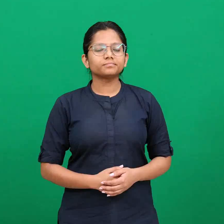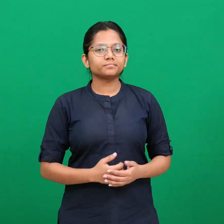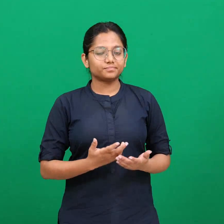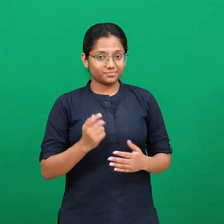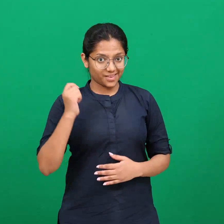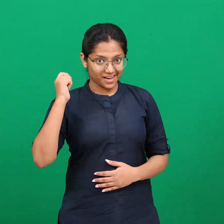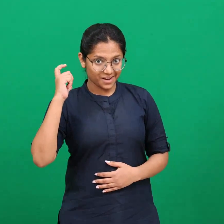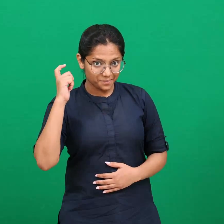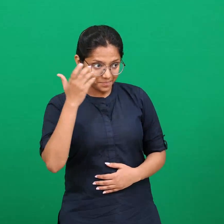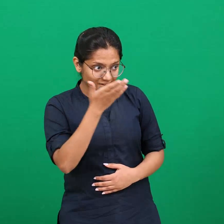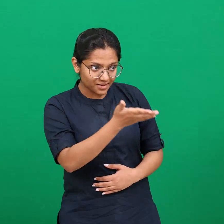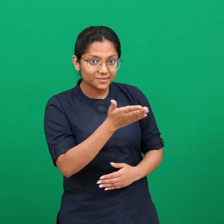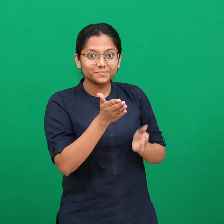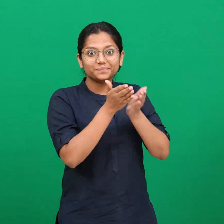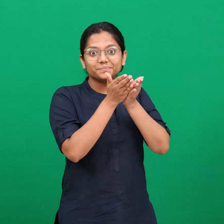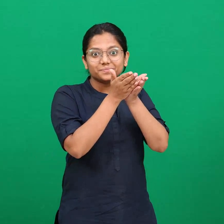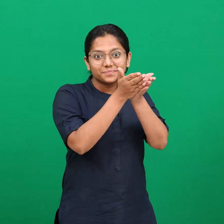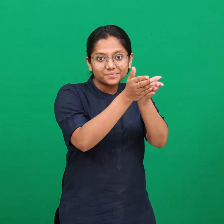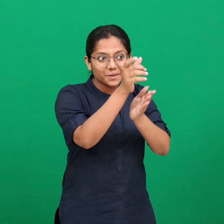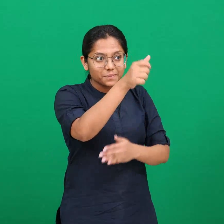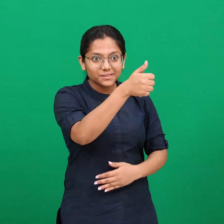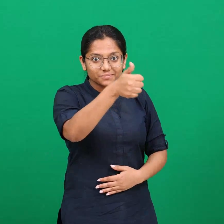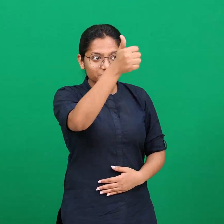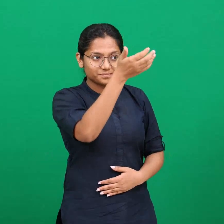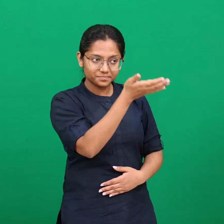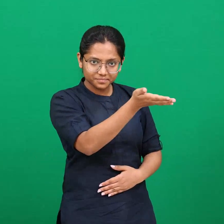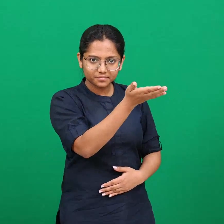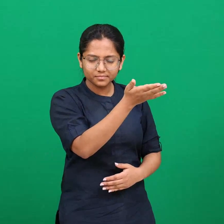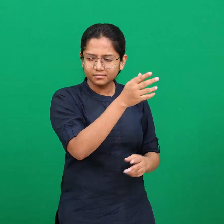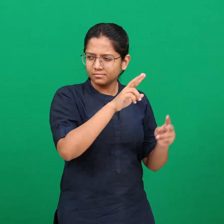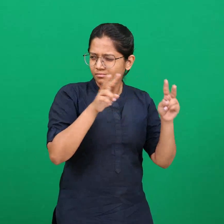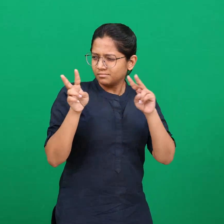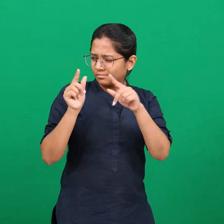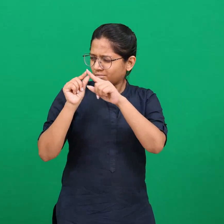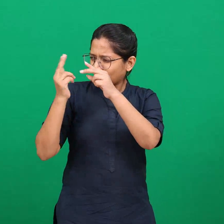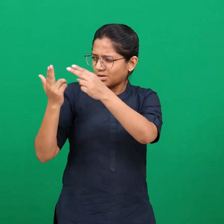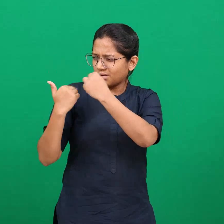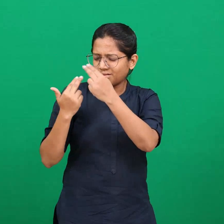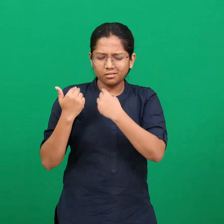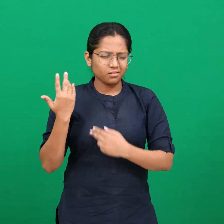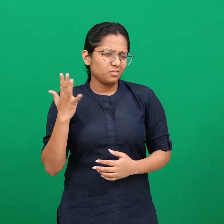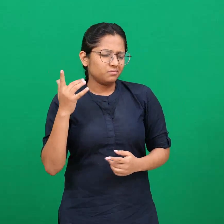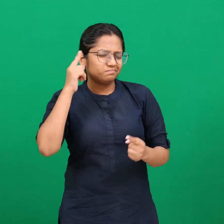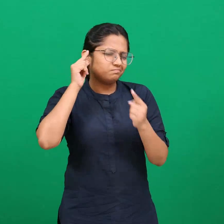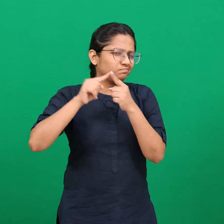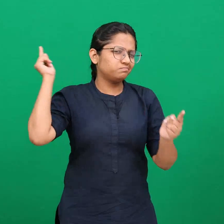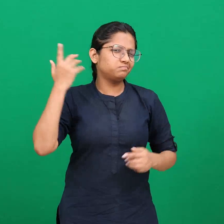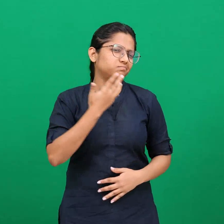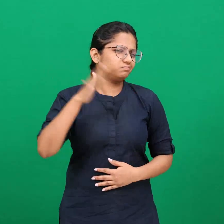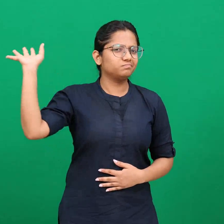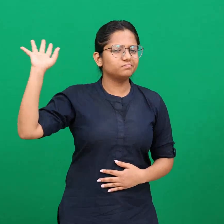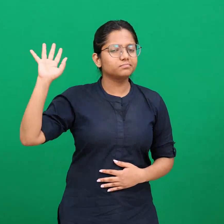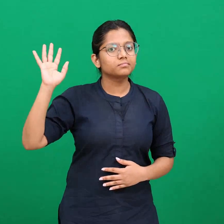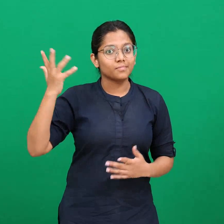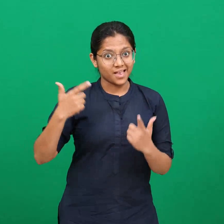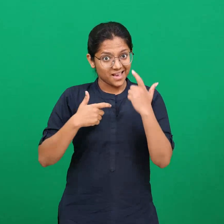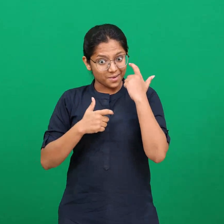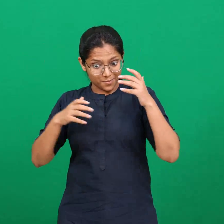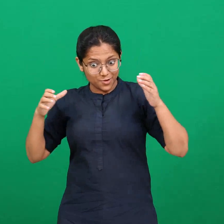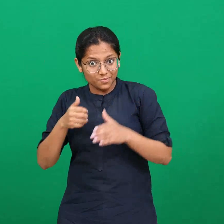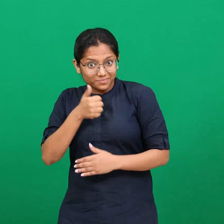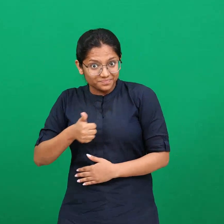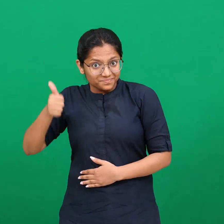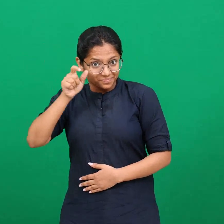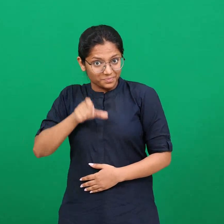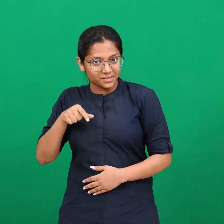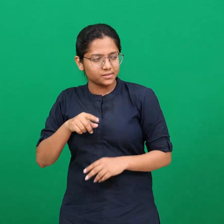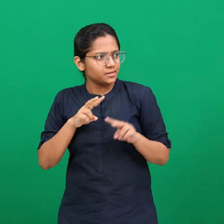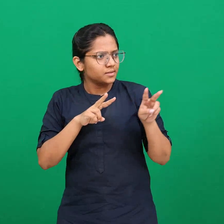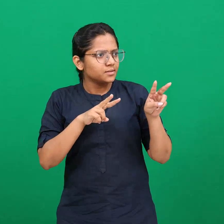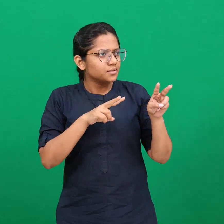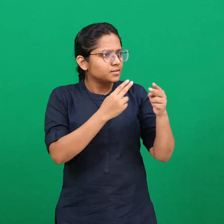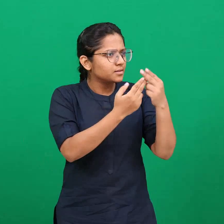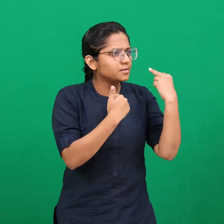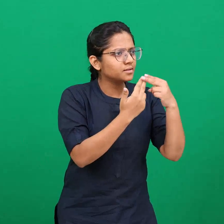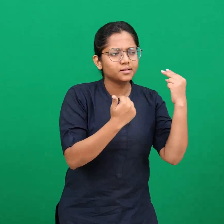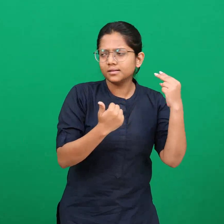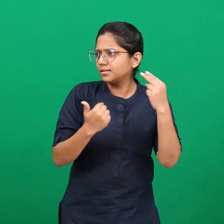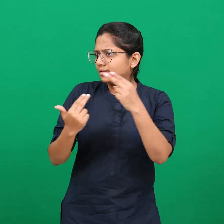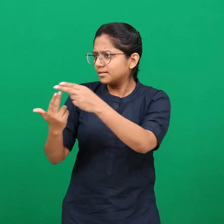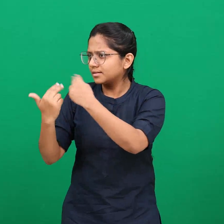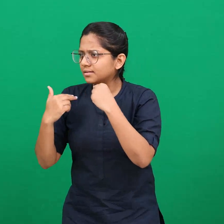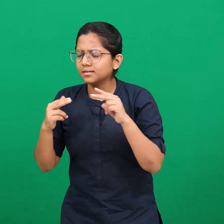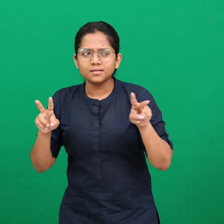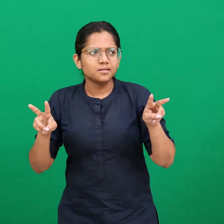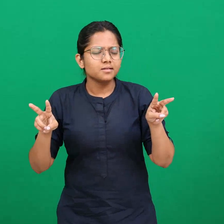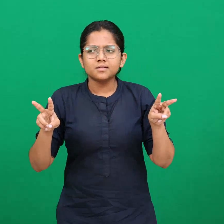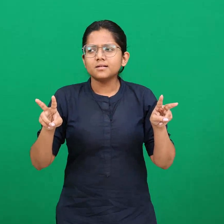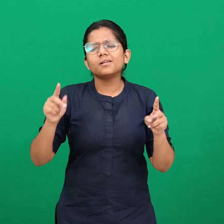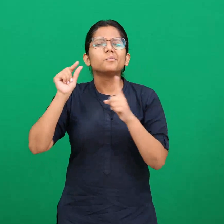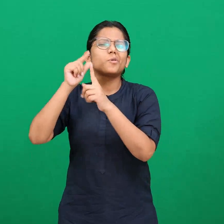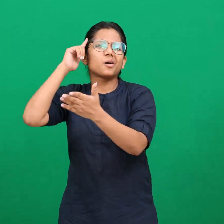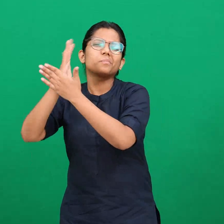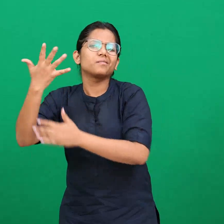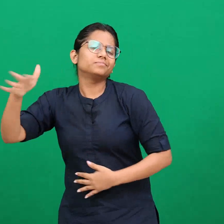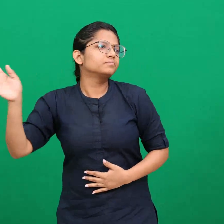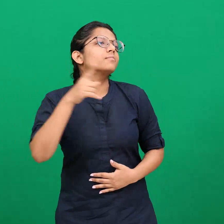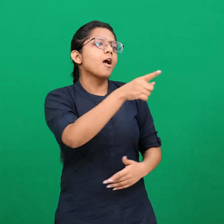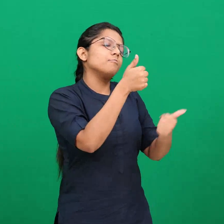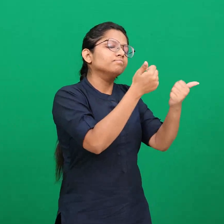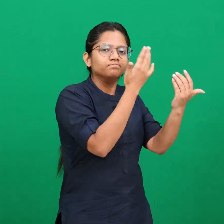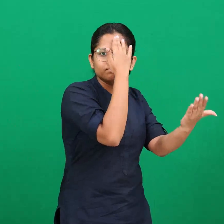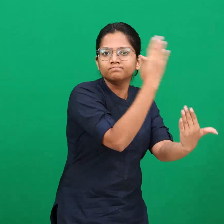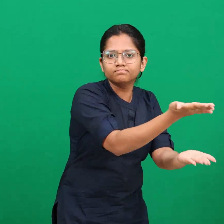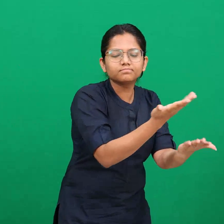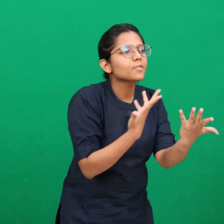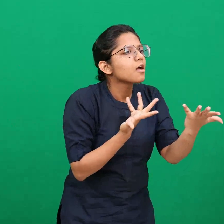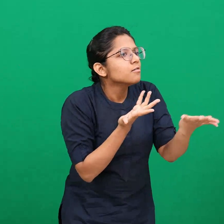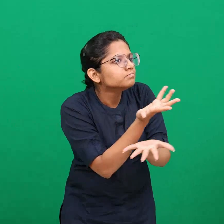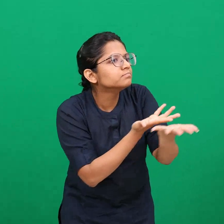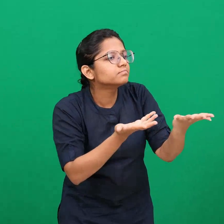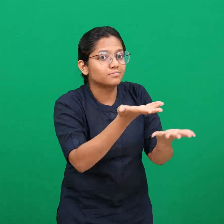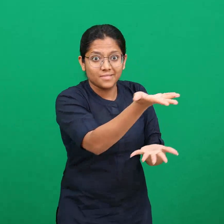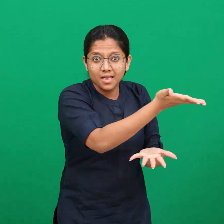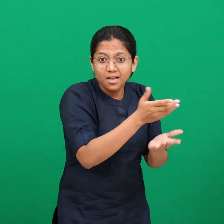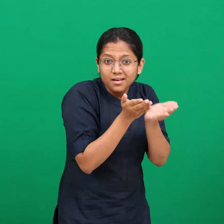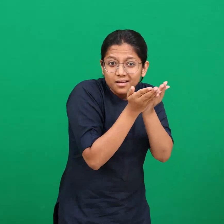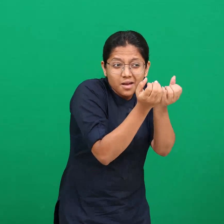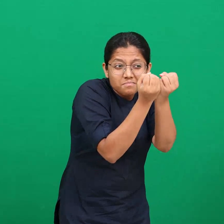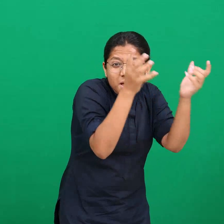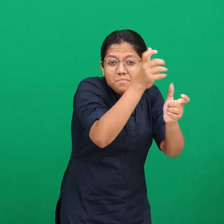But contrary to Paul's advice, the centurion was persuaded by the pilot and by the owner of the ship.